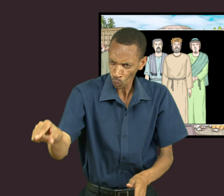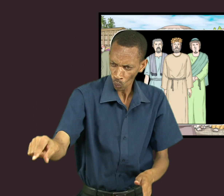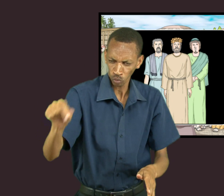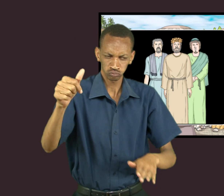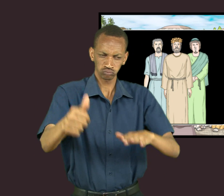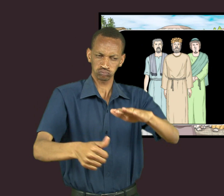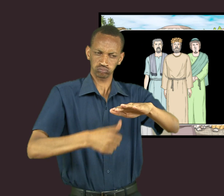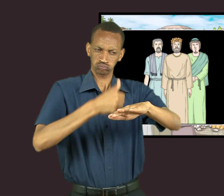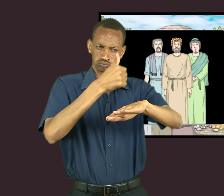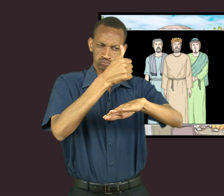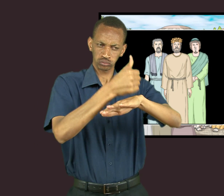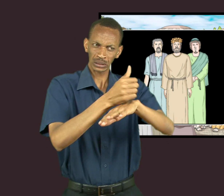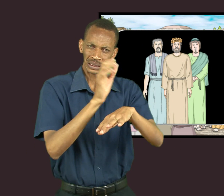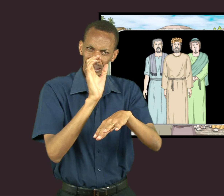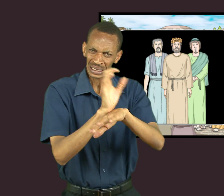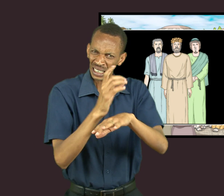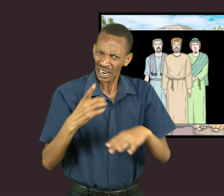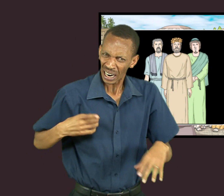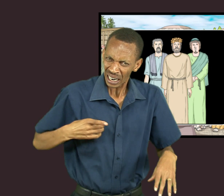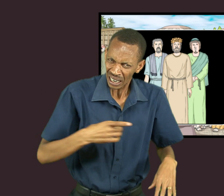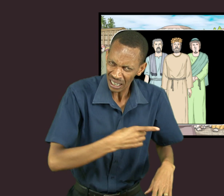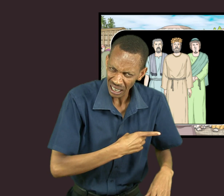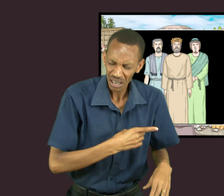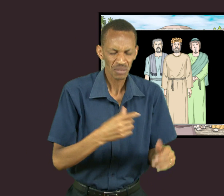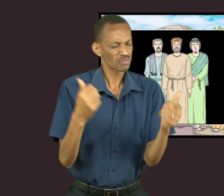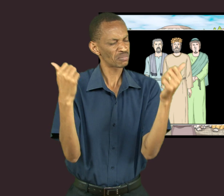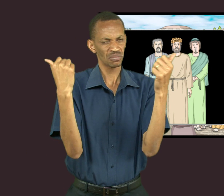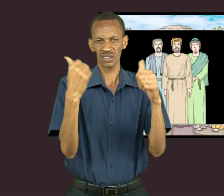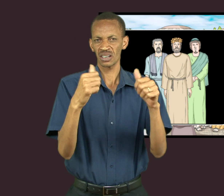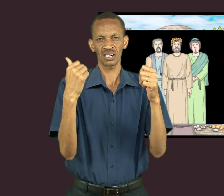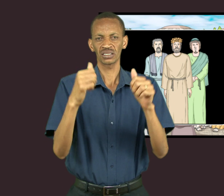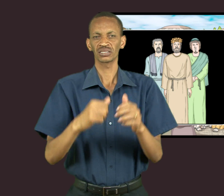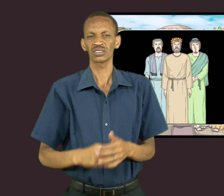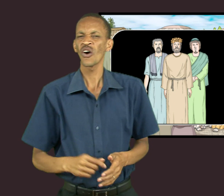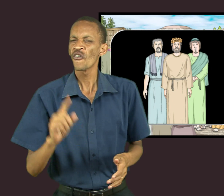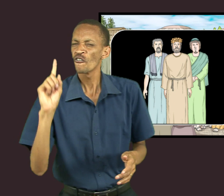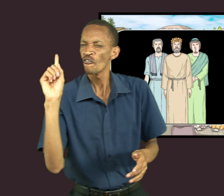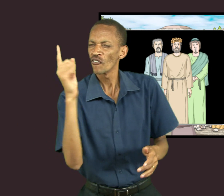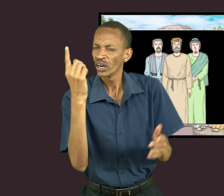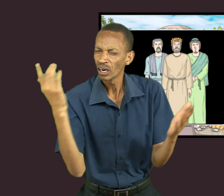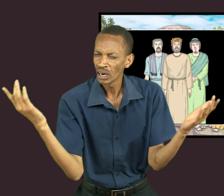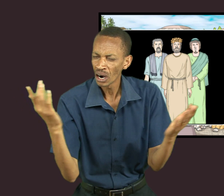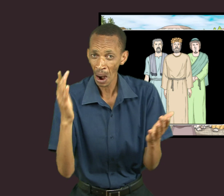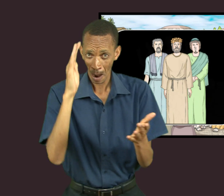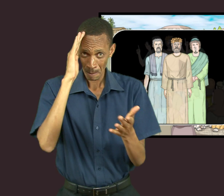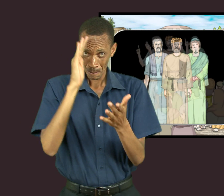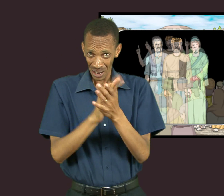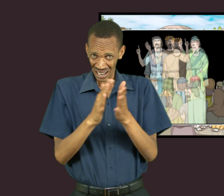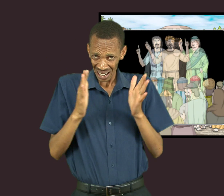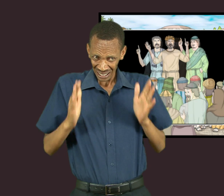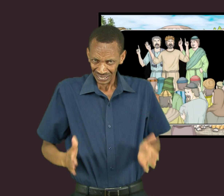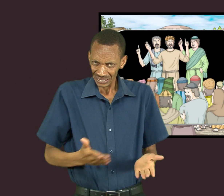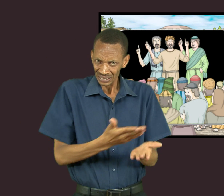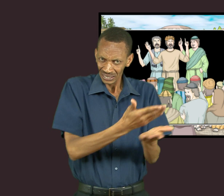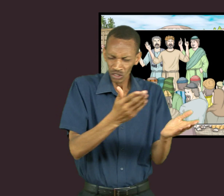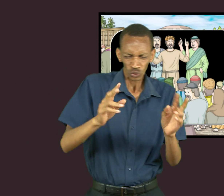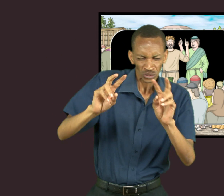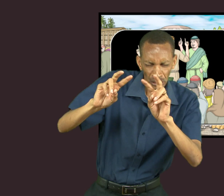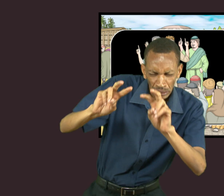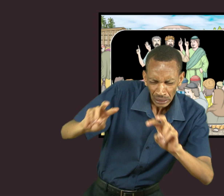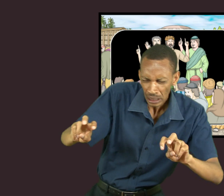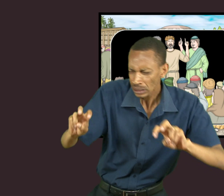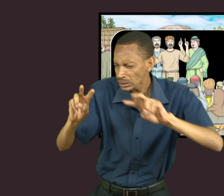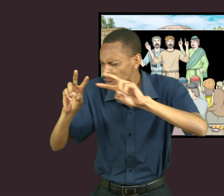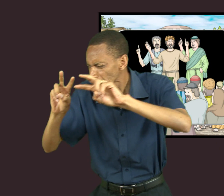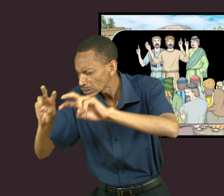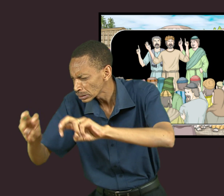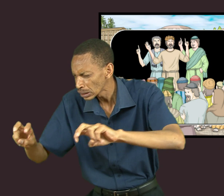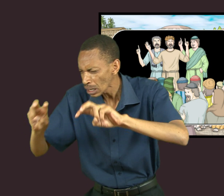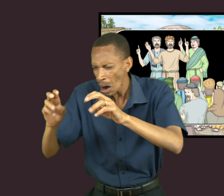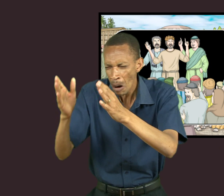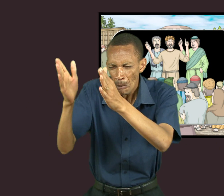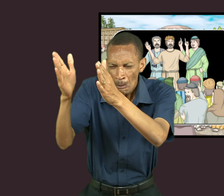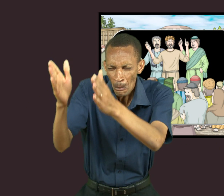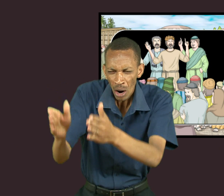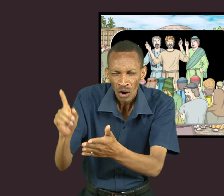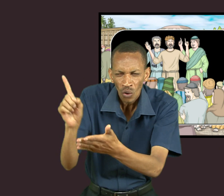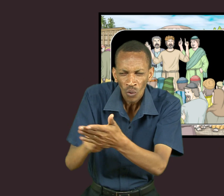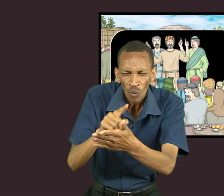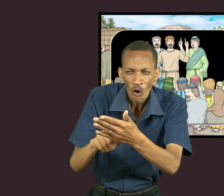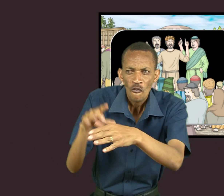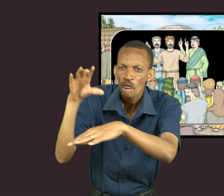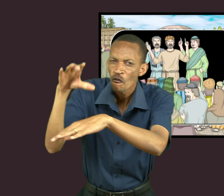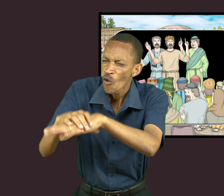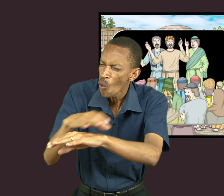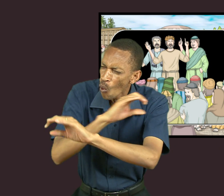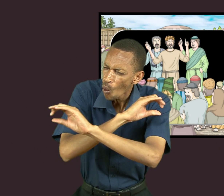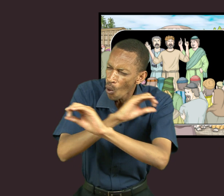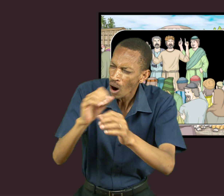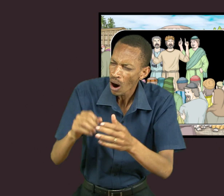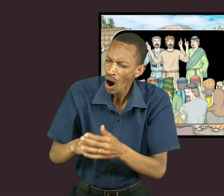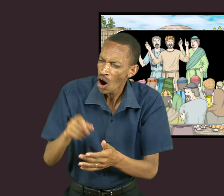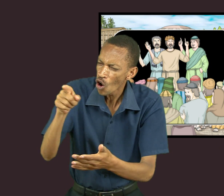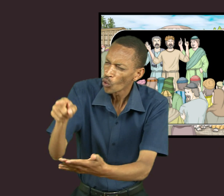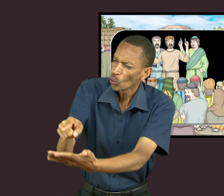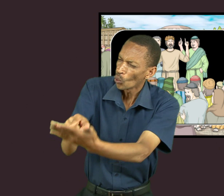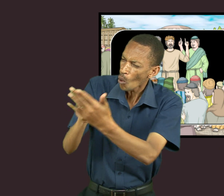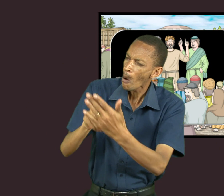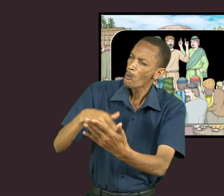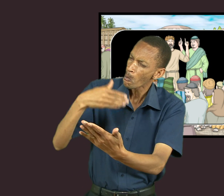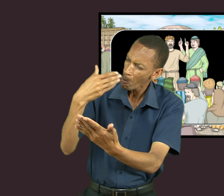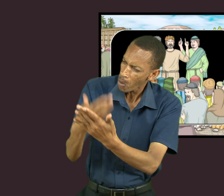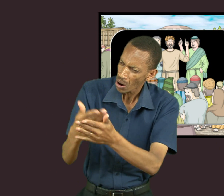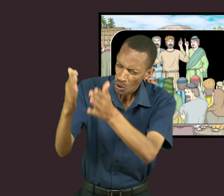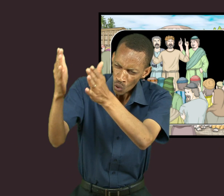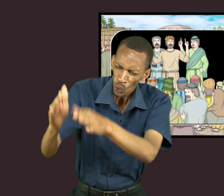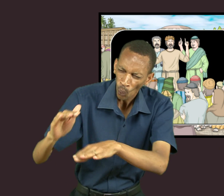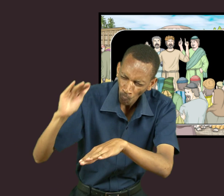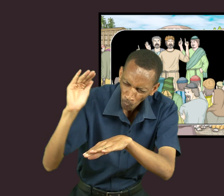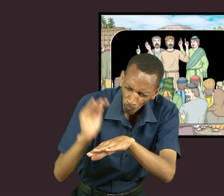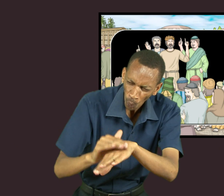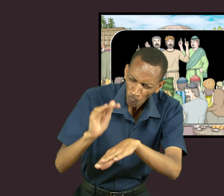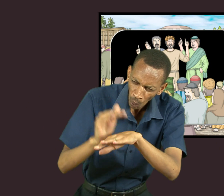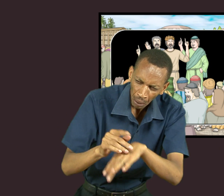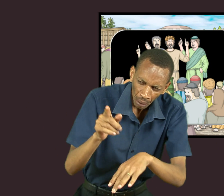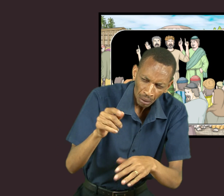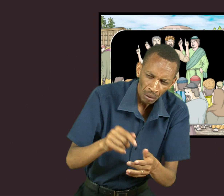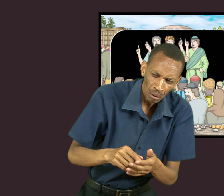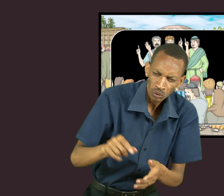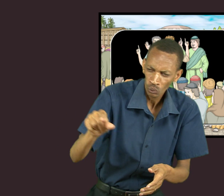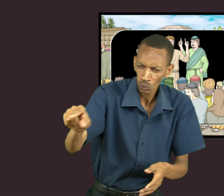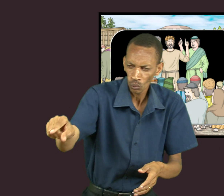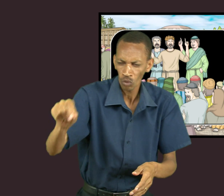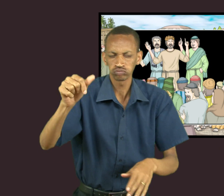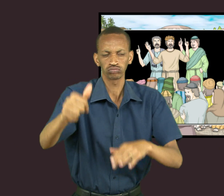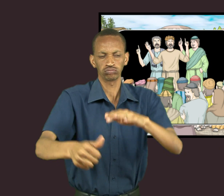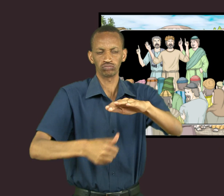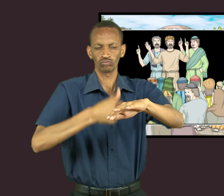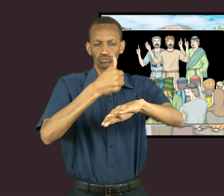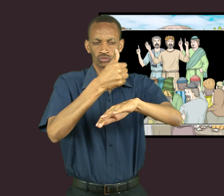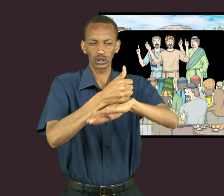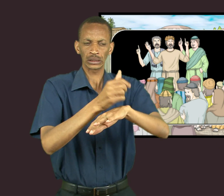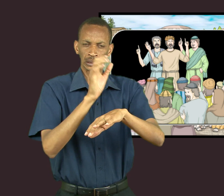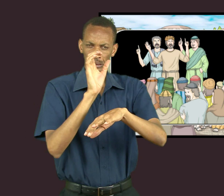Additionally, they must first be tested.